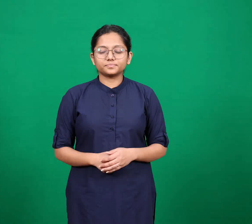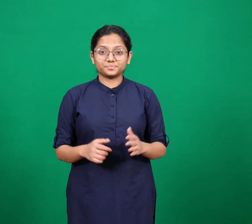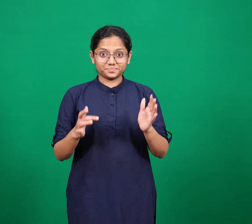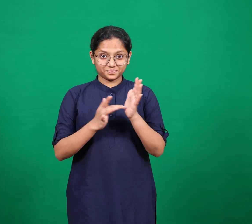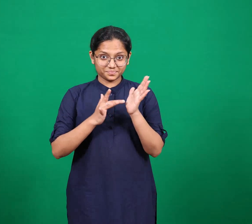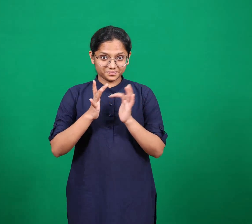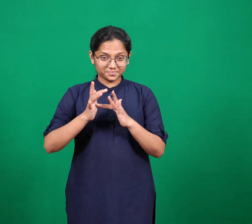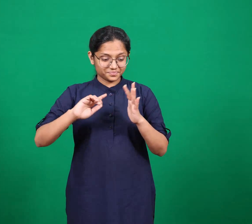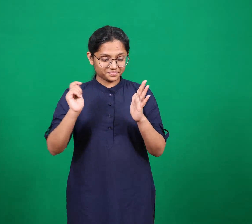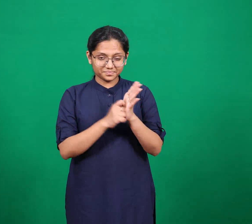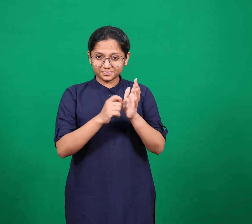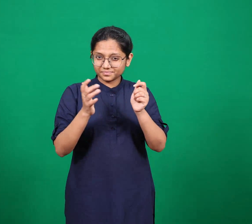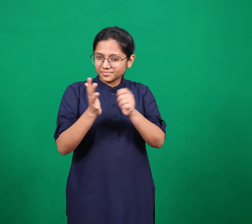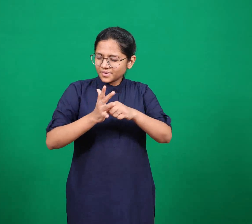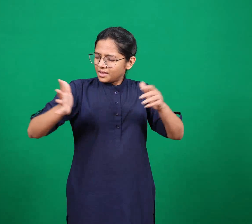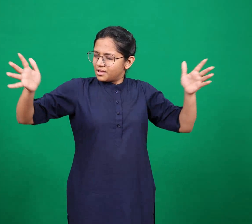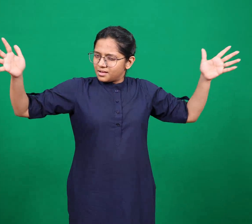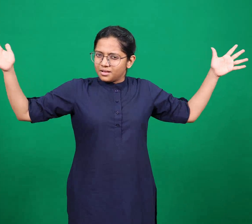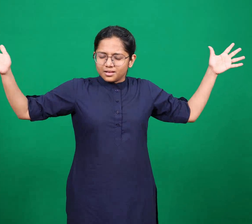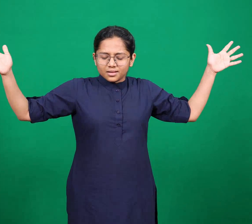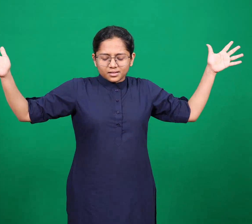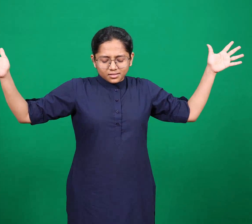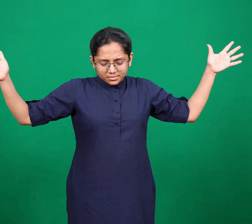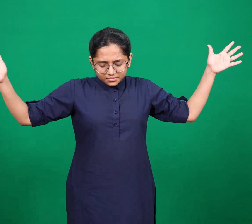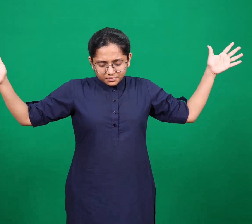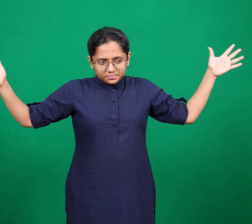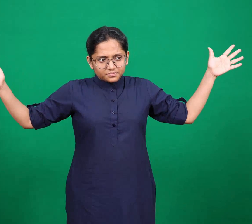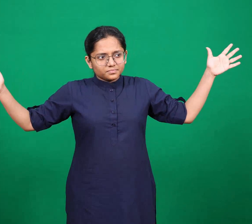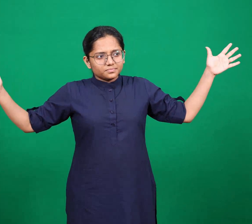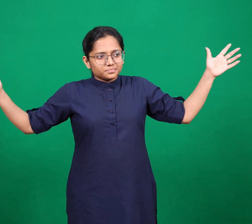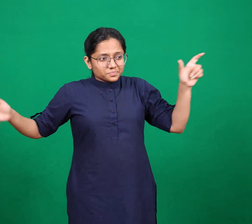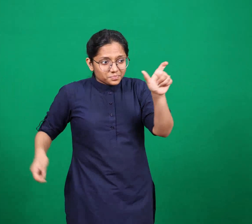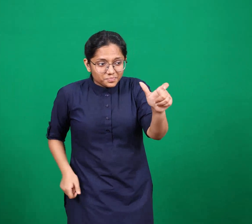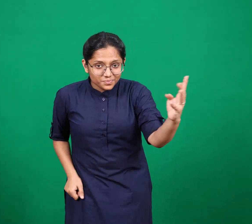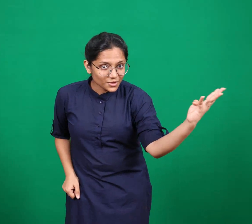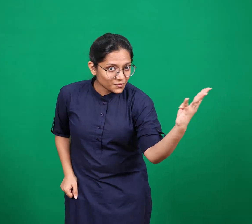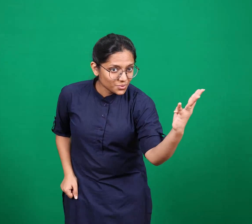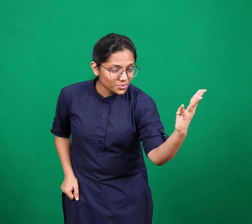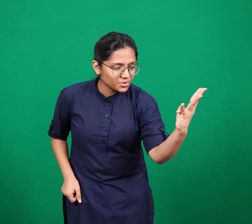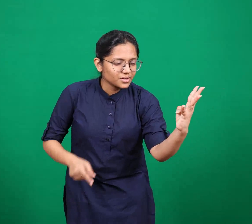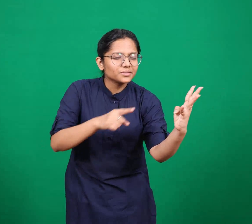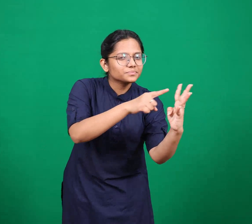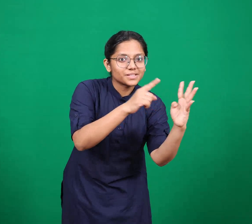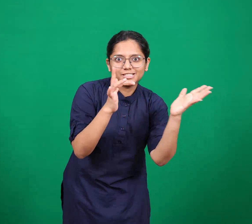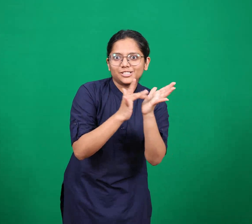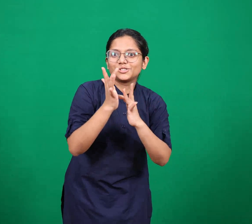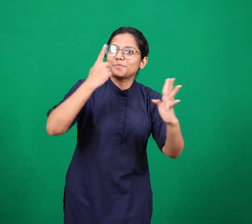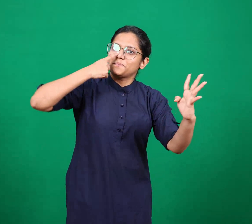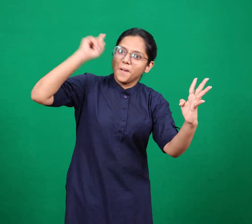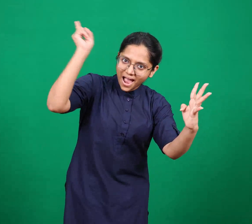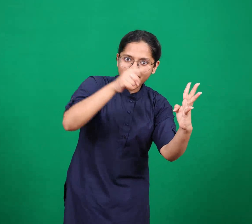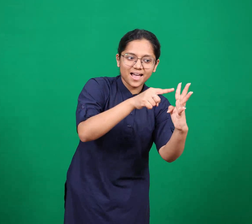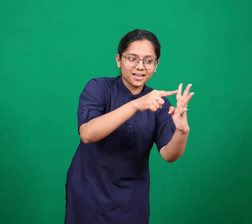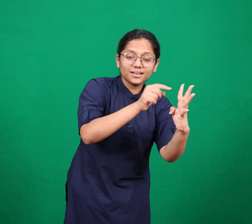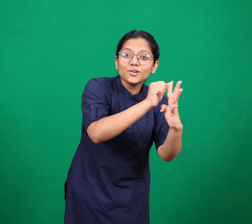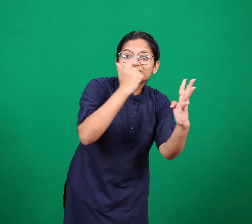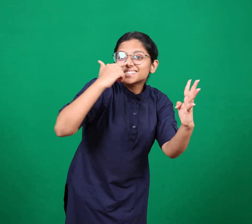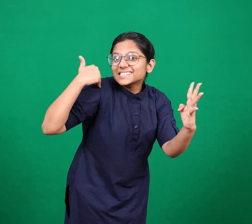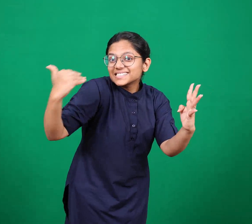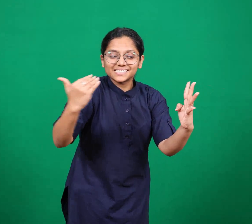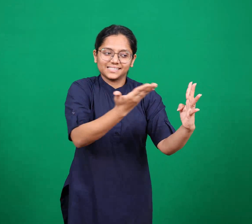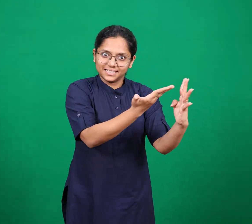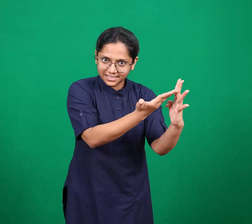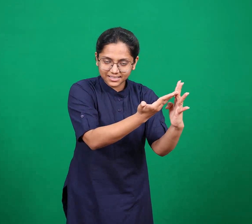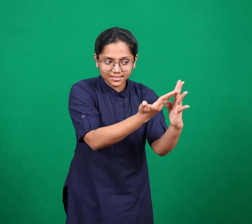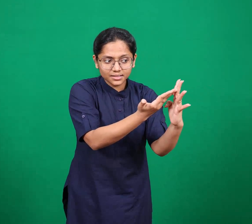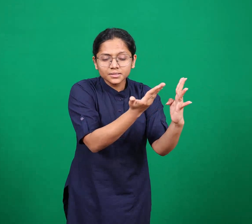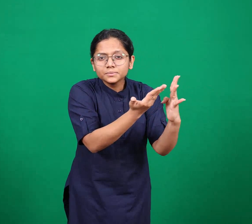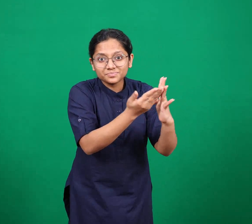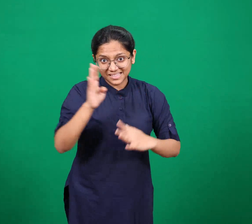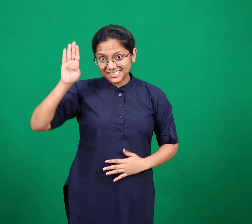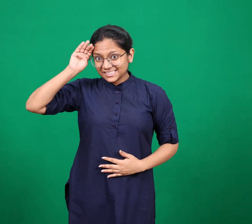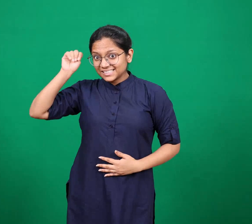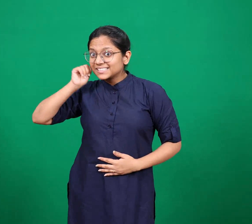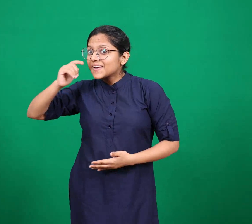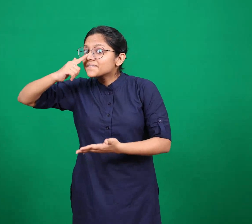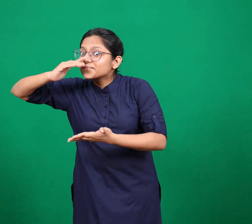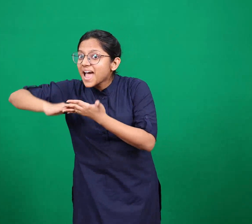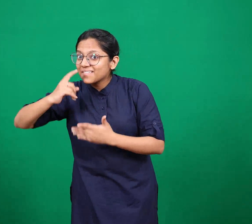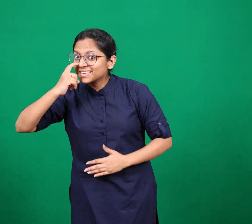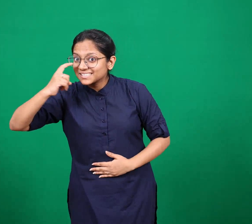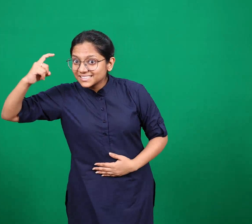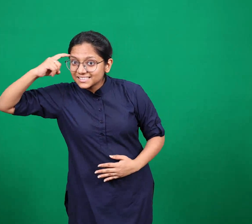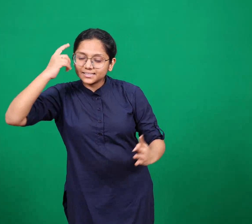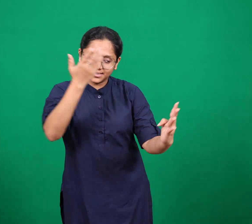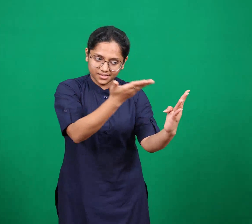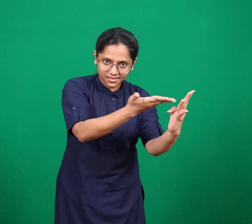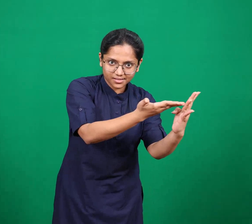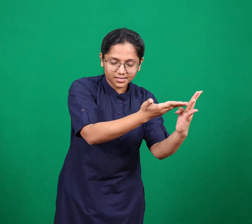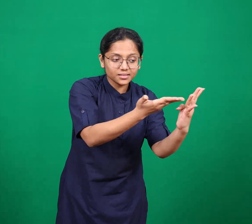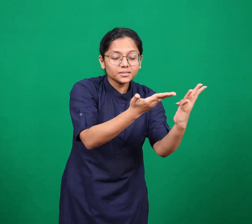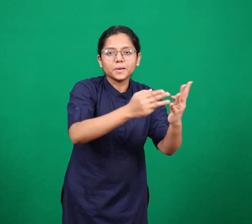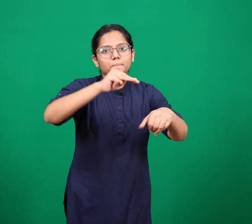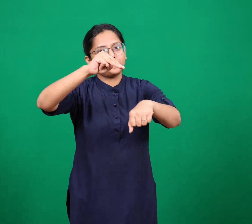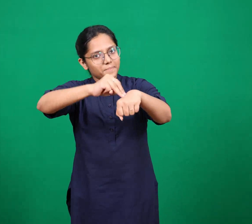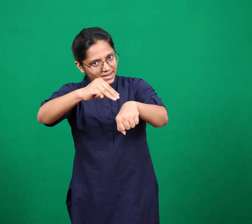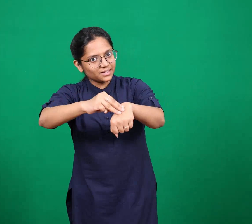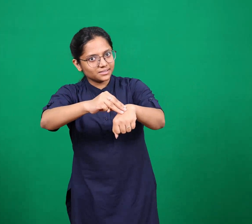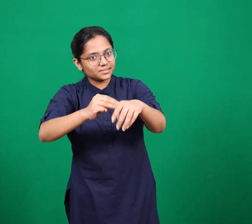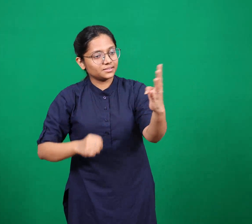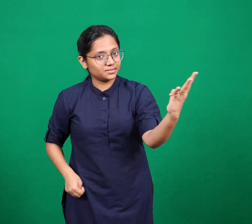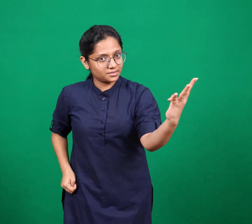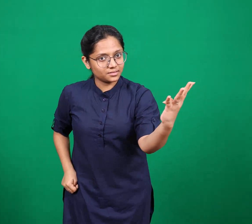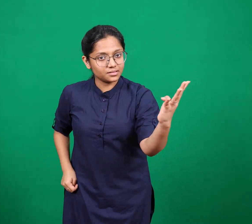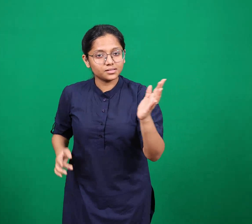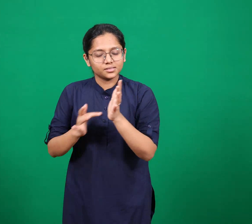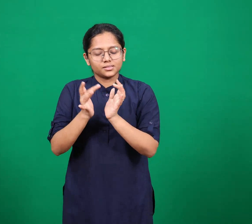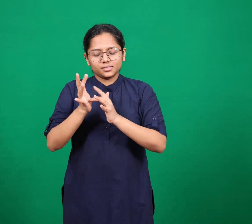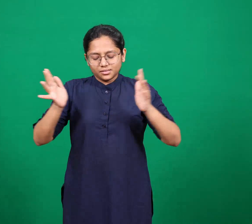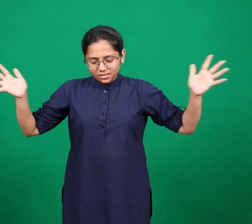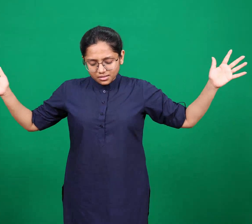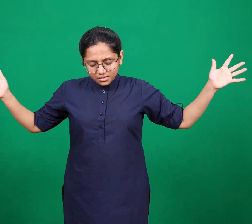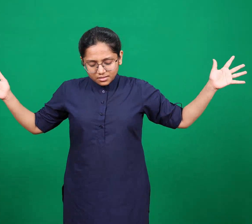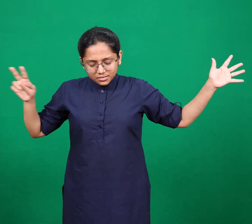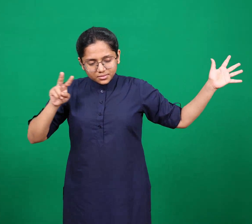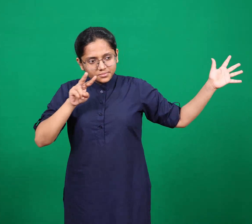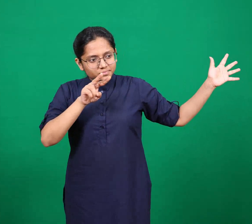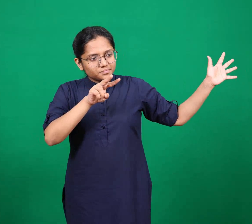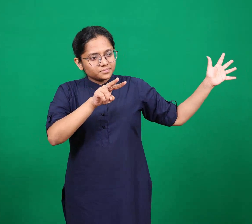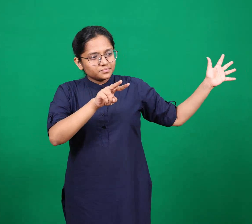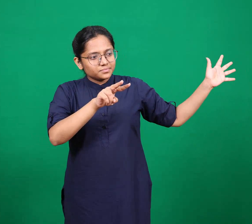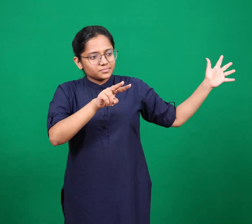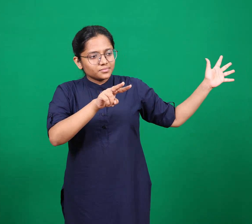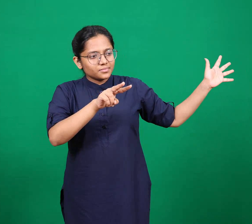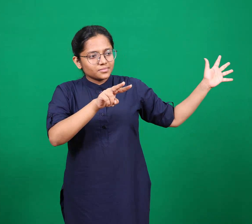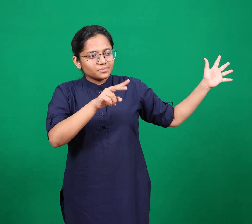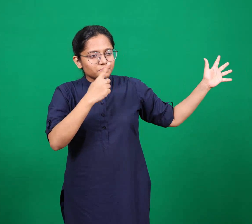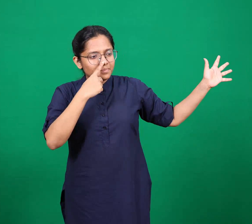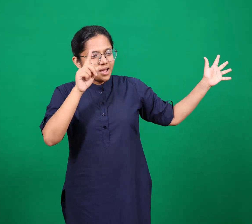Near the cross of Jesus stood His mother and her sister, as well as Mary the wife of Clopas and Mary Magdalene.